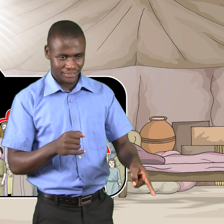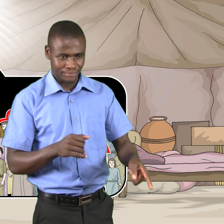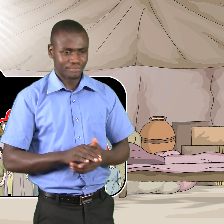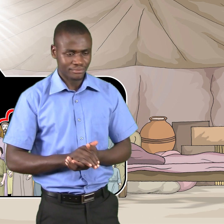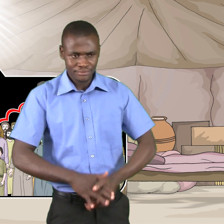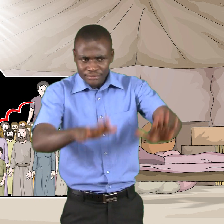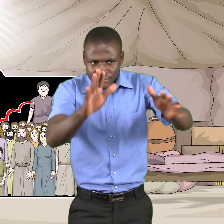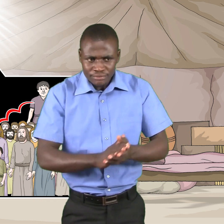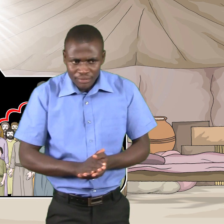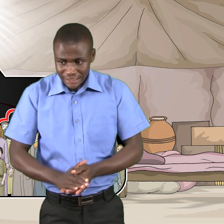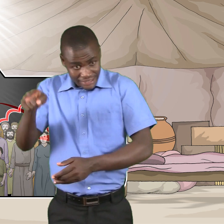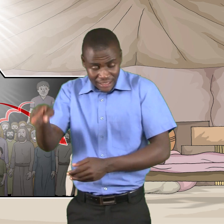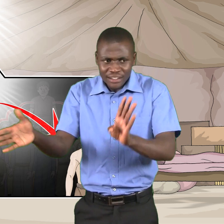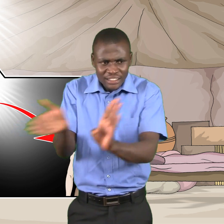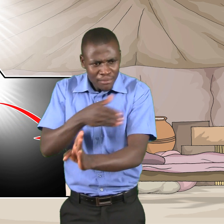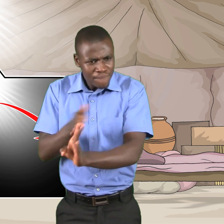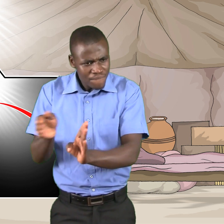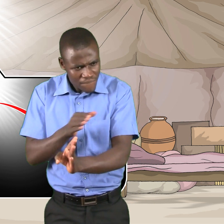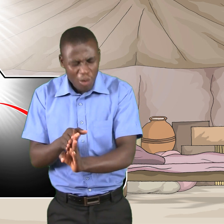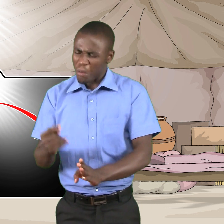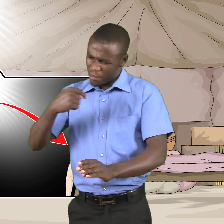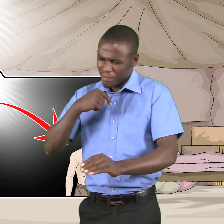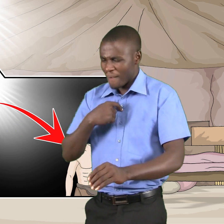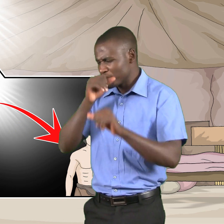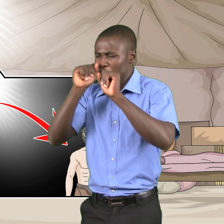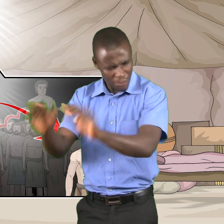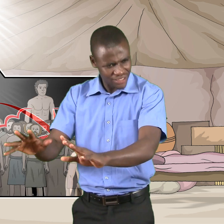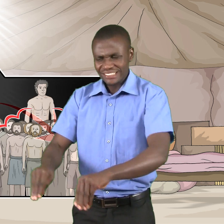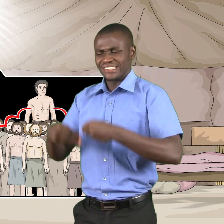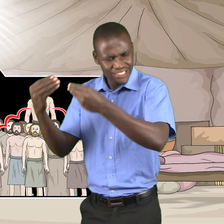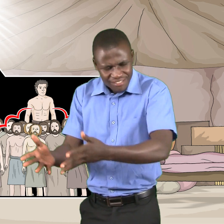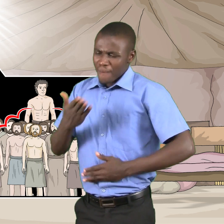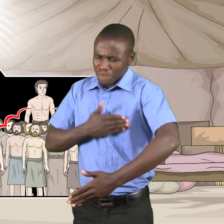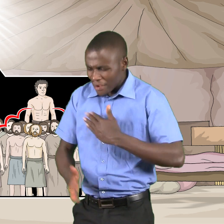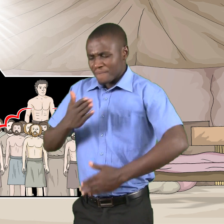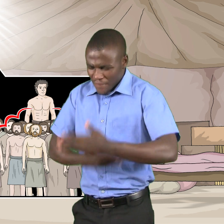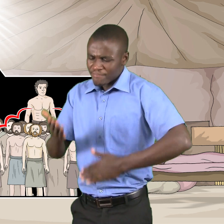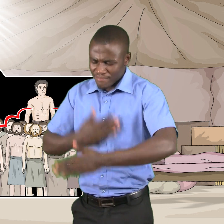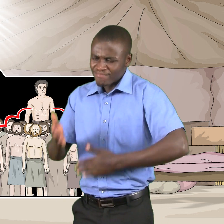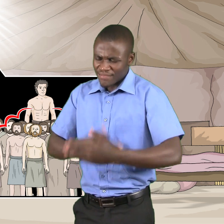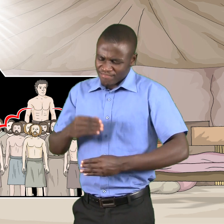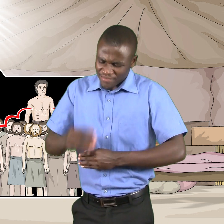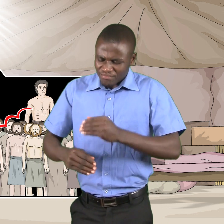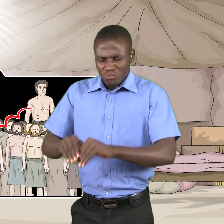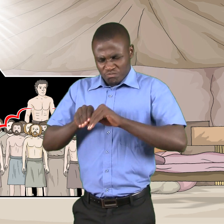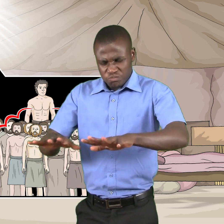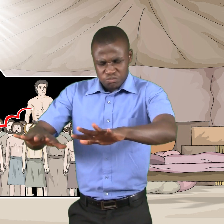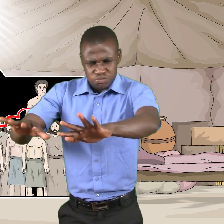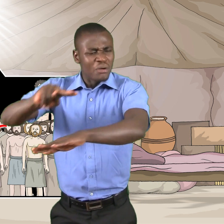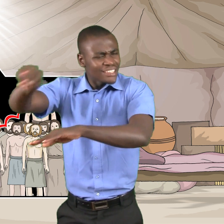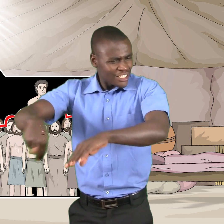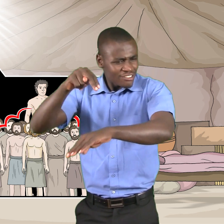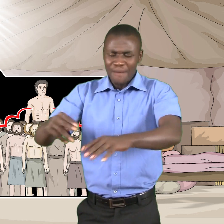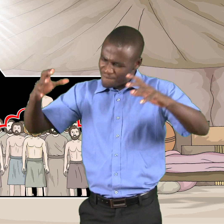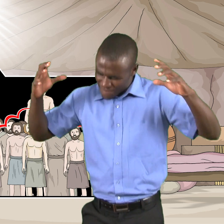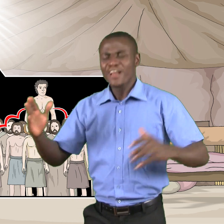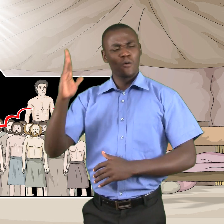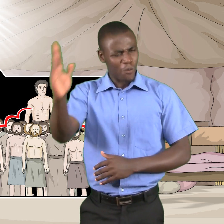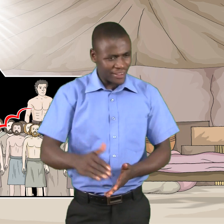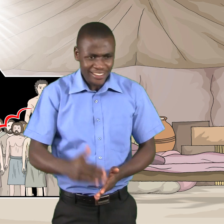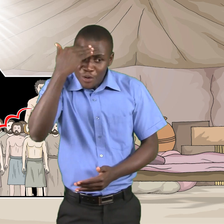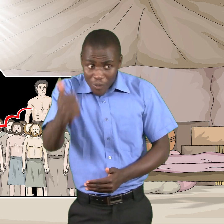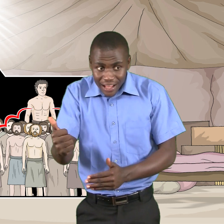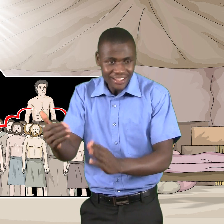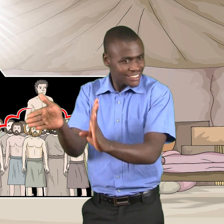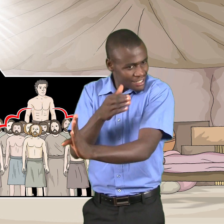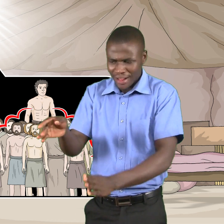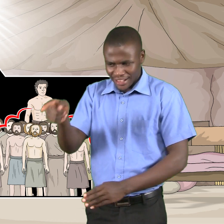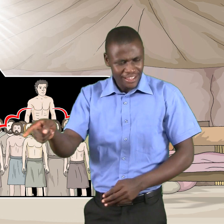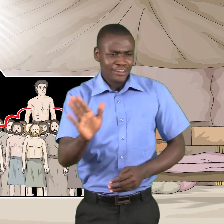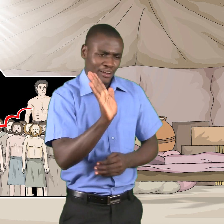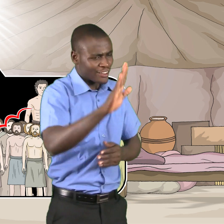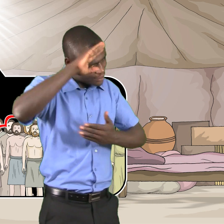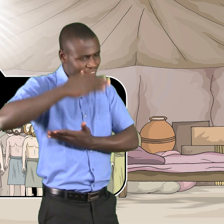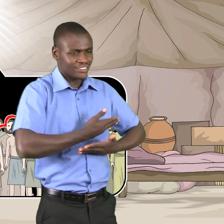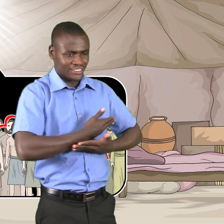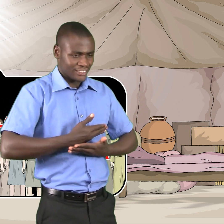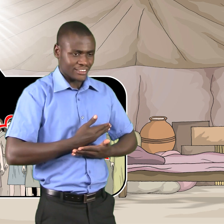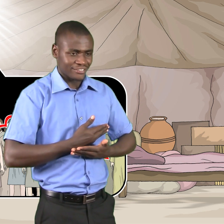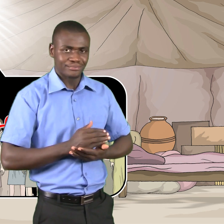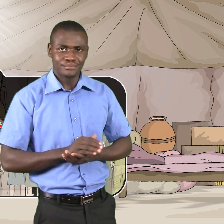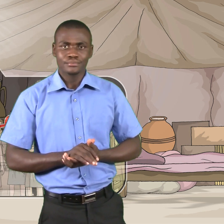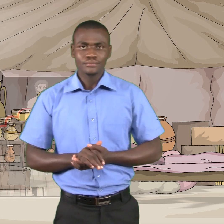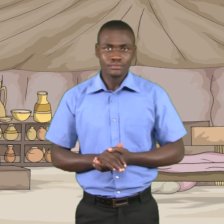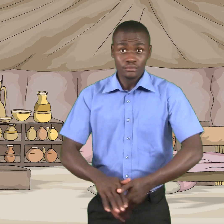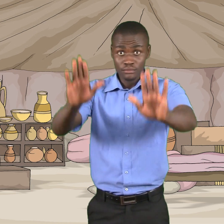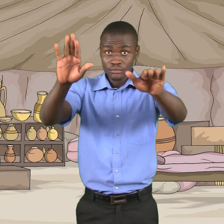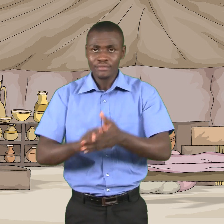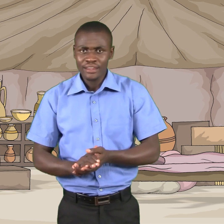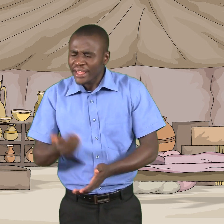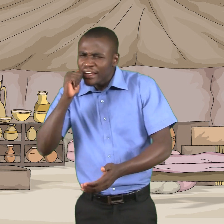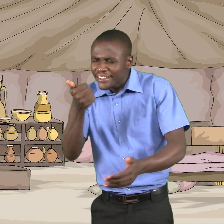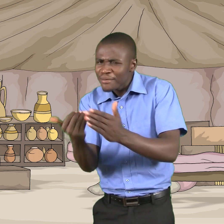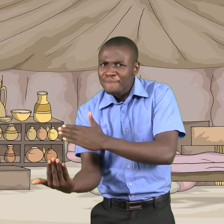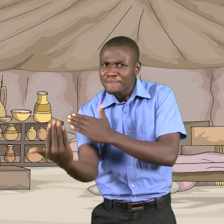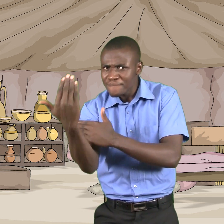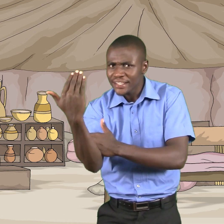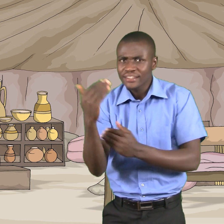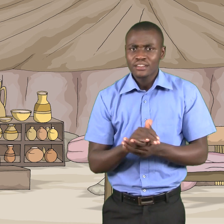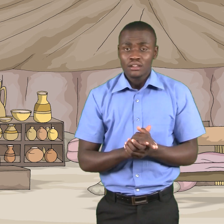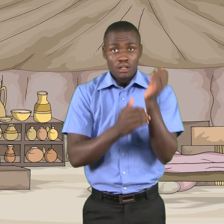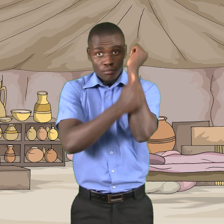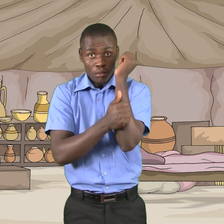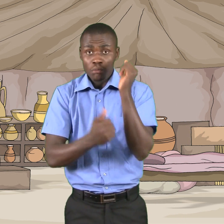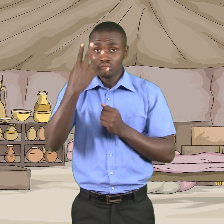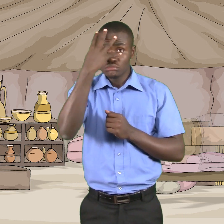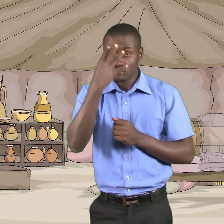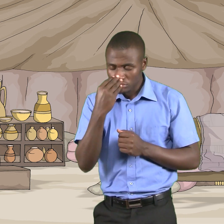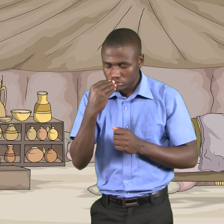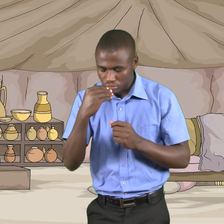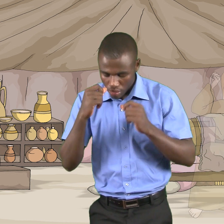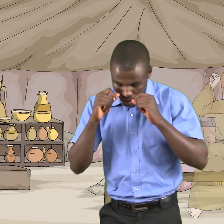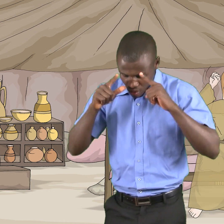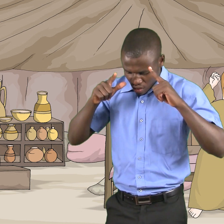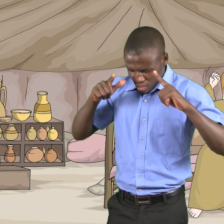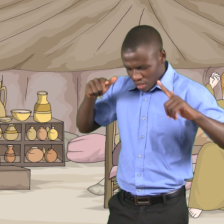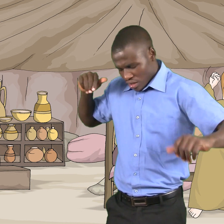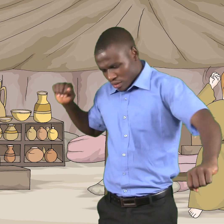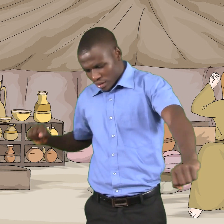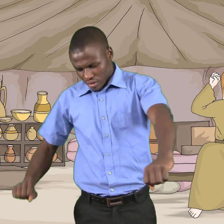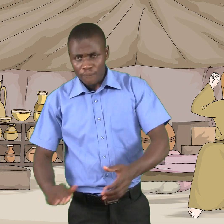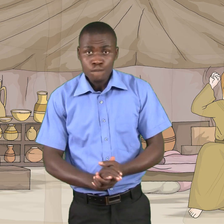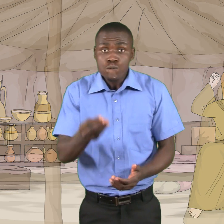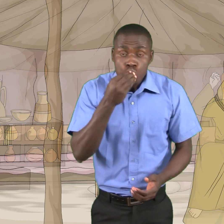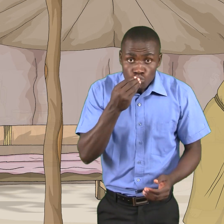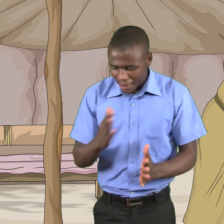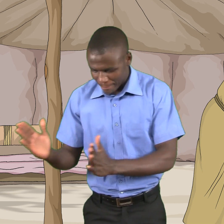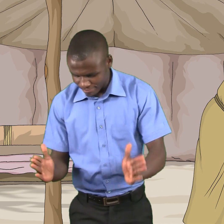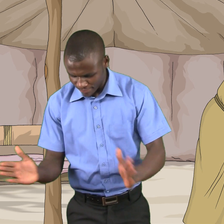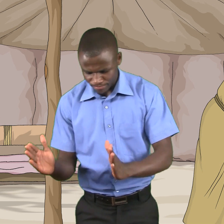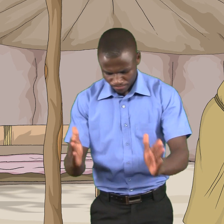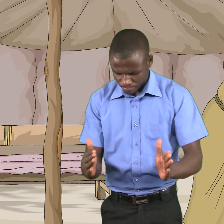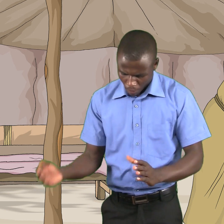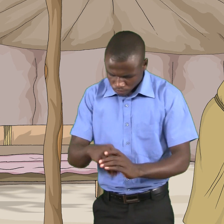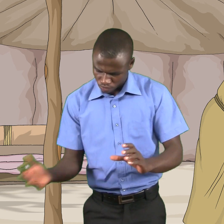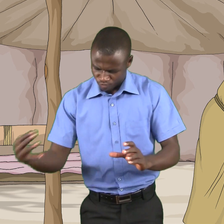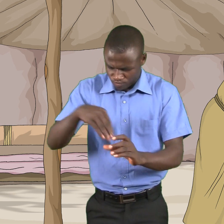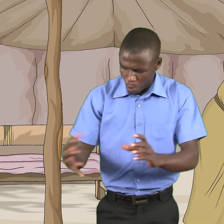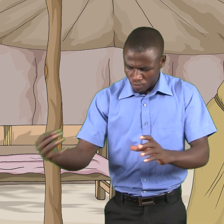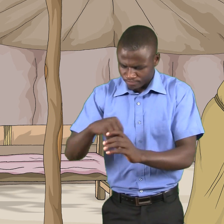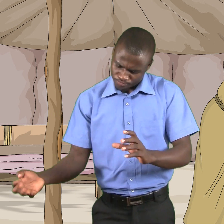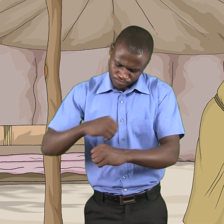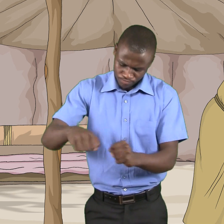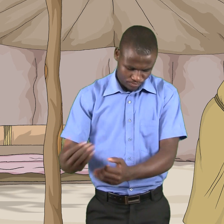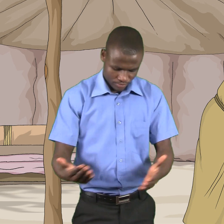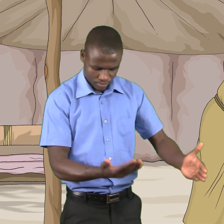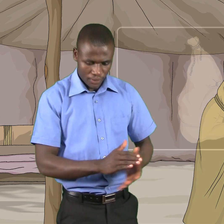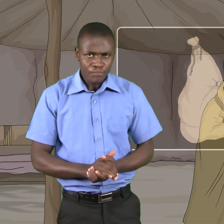But I will also make a nation of the slave woman’s son, because he is your offspring.”